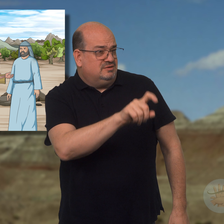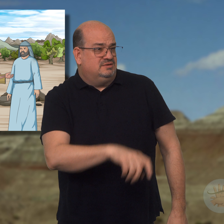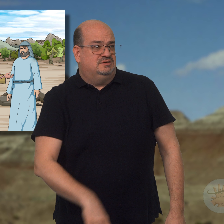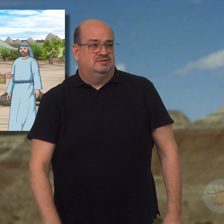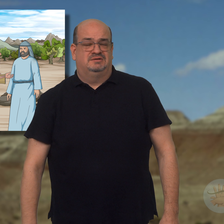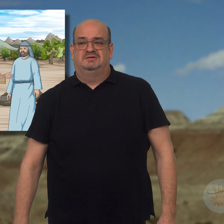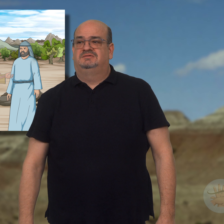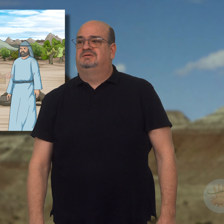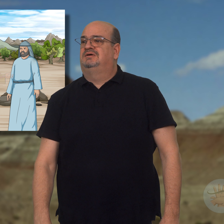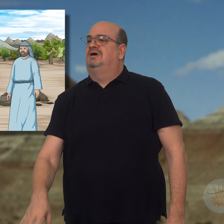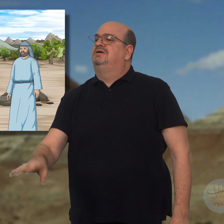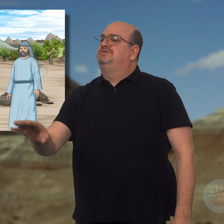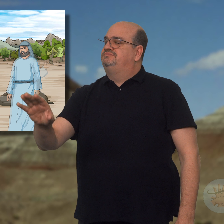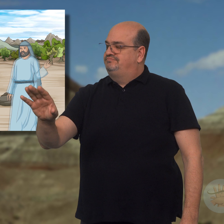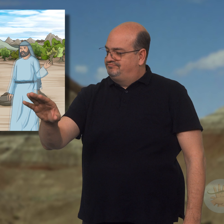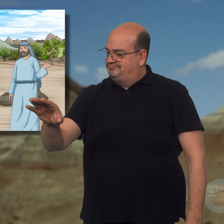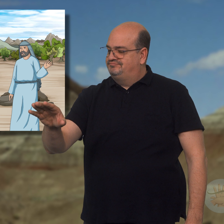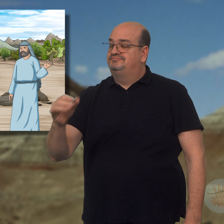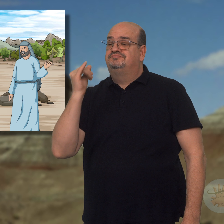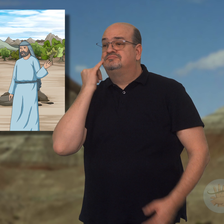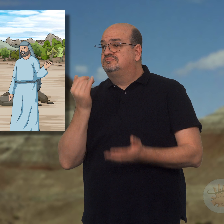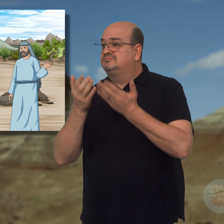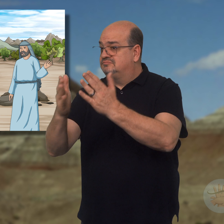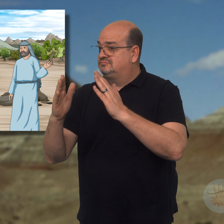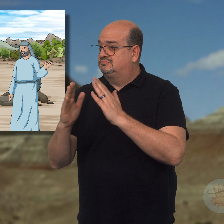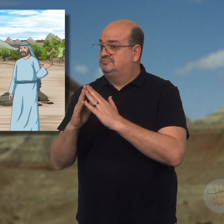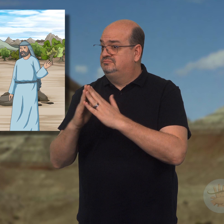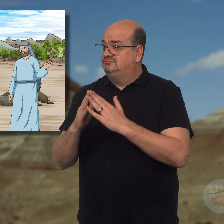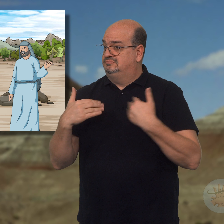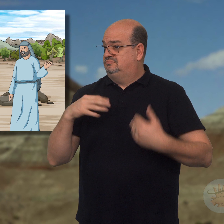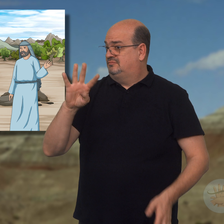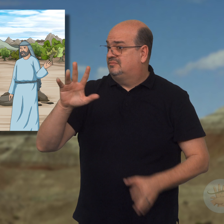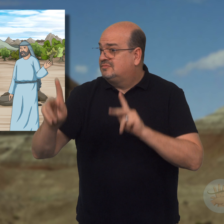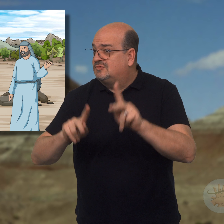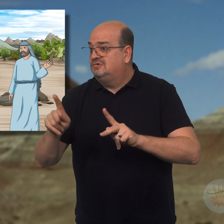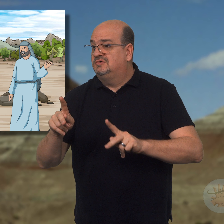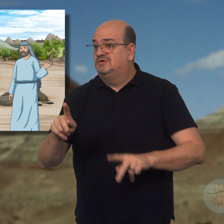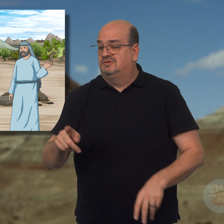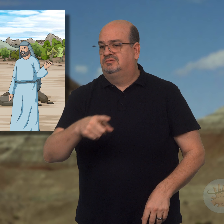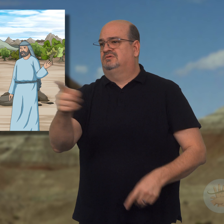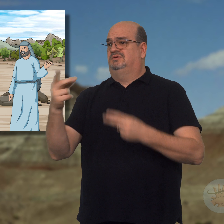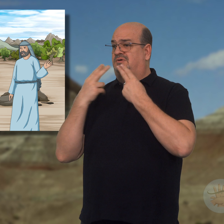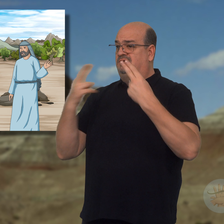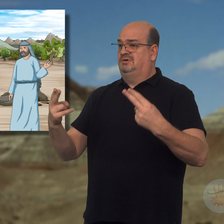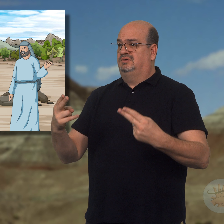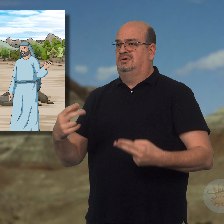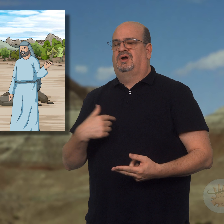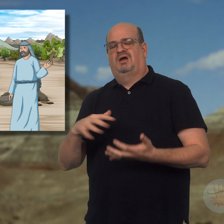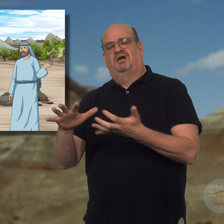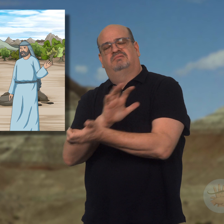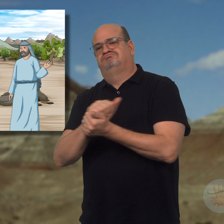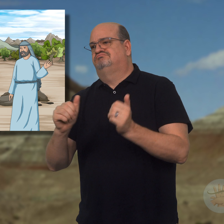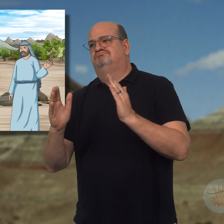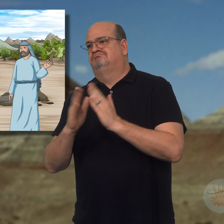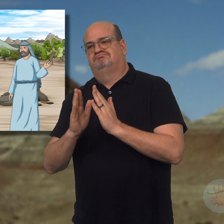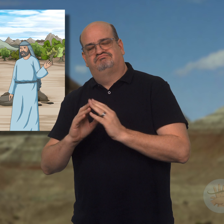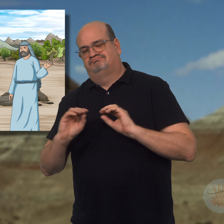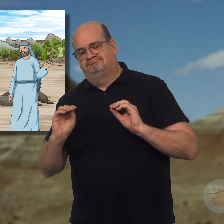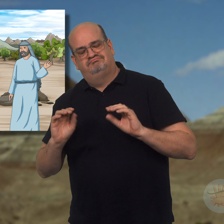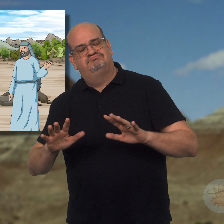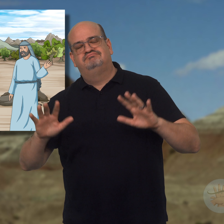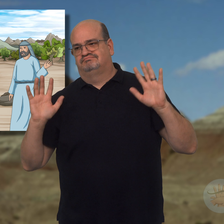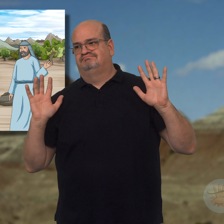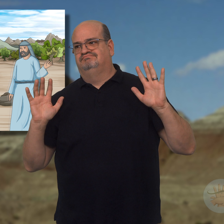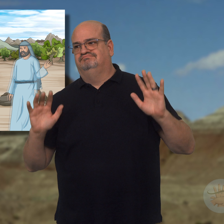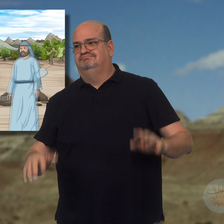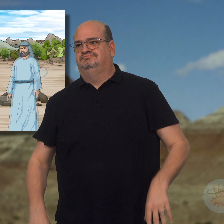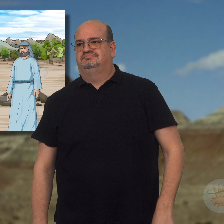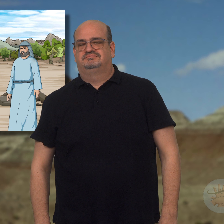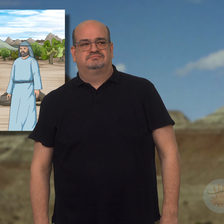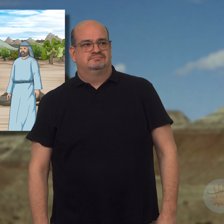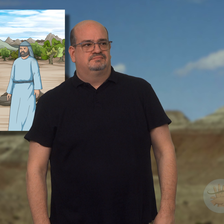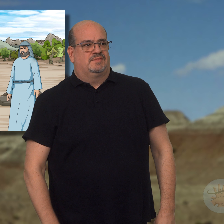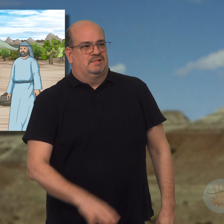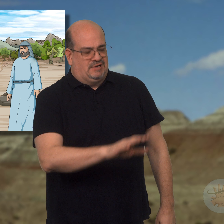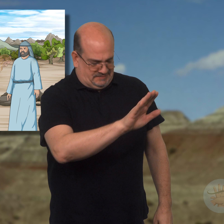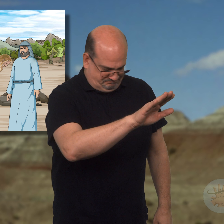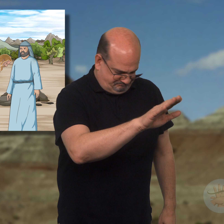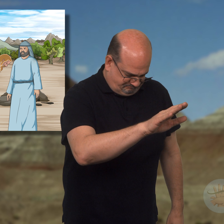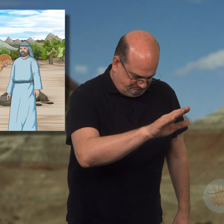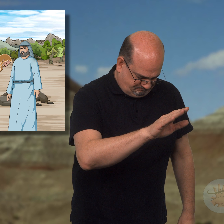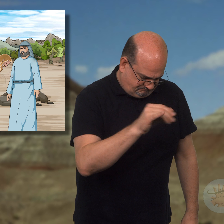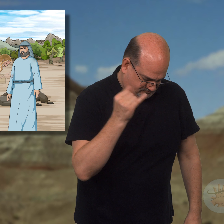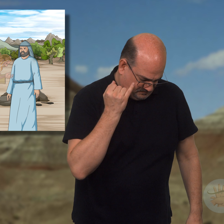He replied, “If I find forty-five there, I will not destroy it.”